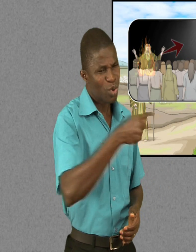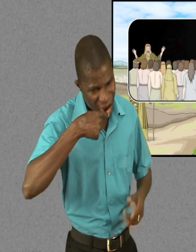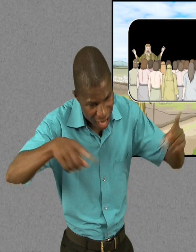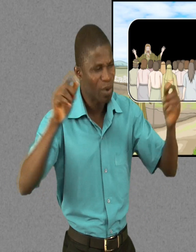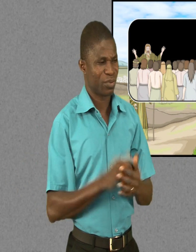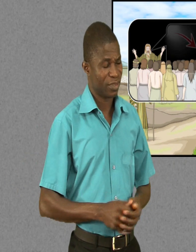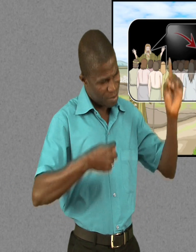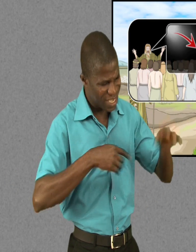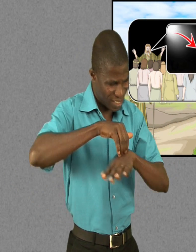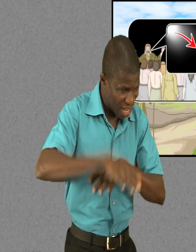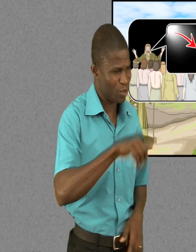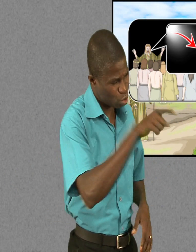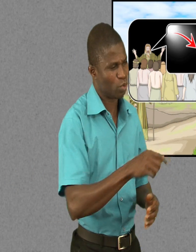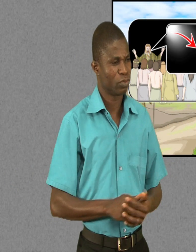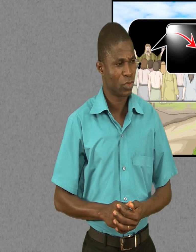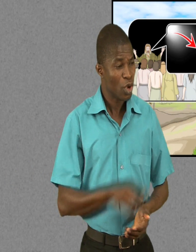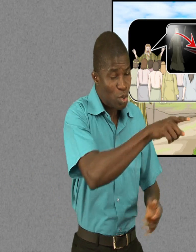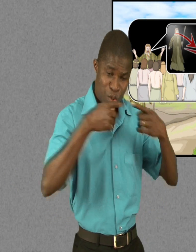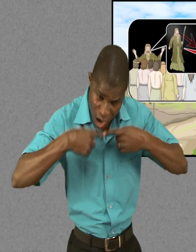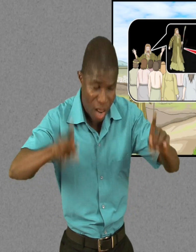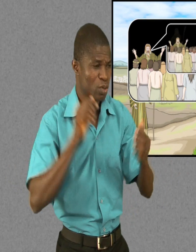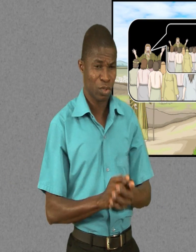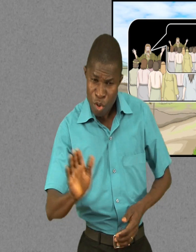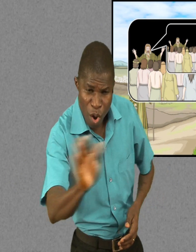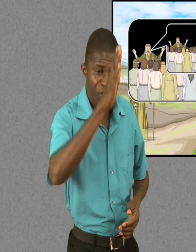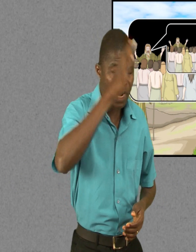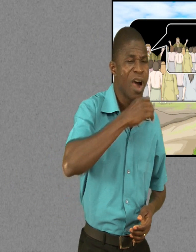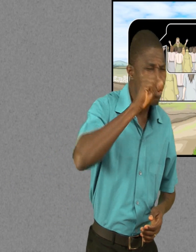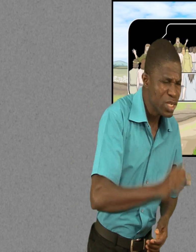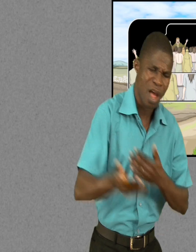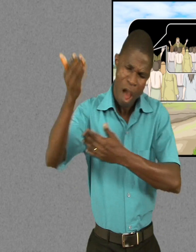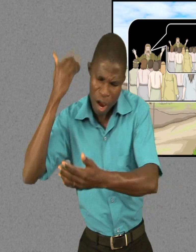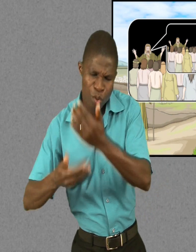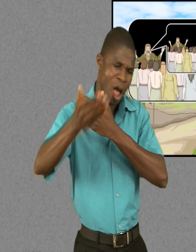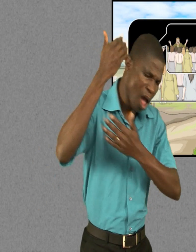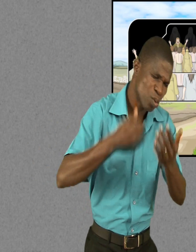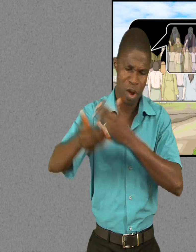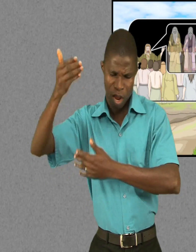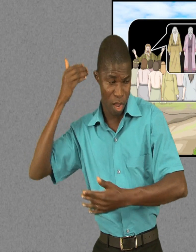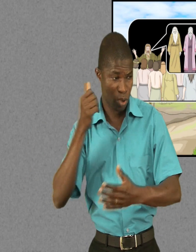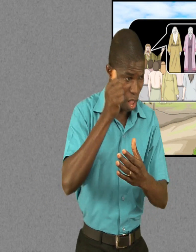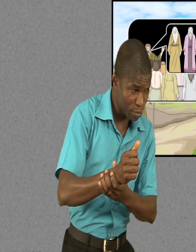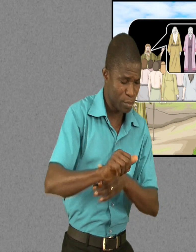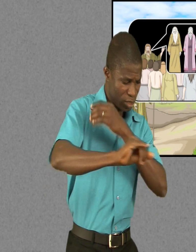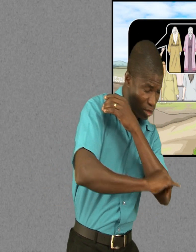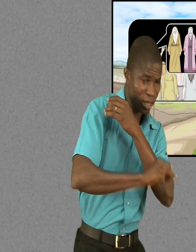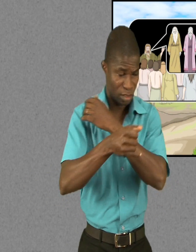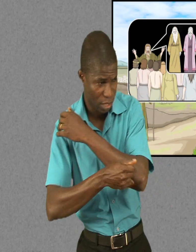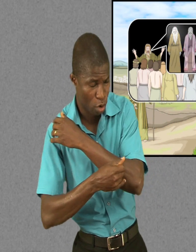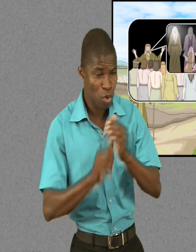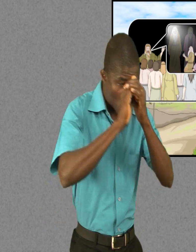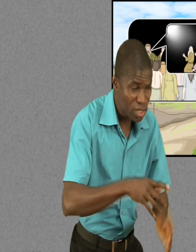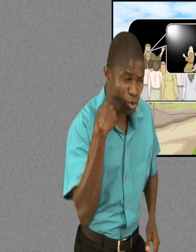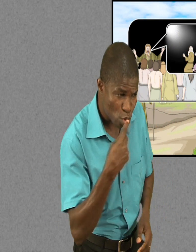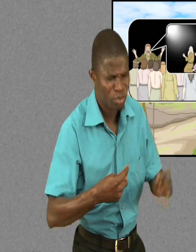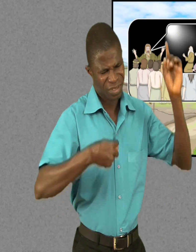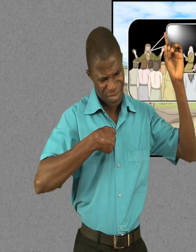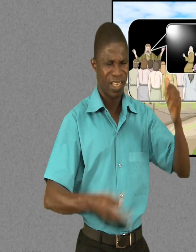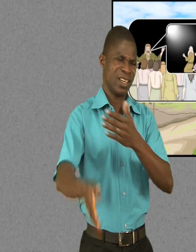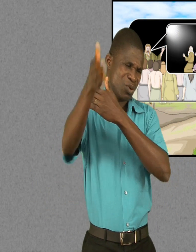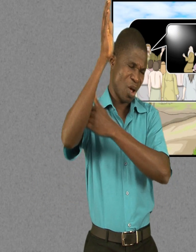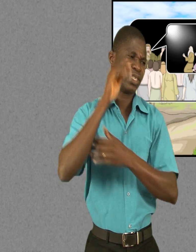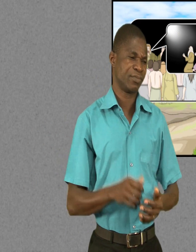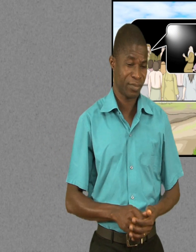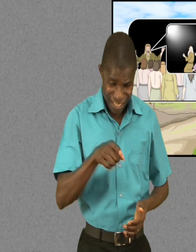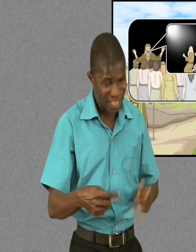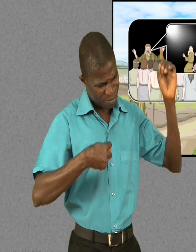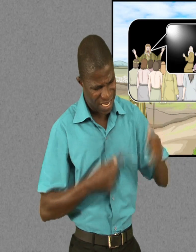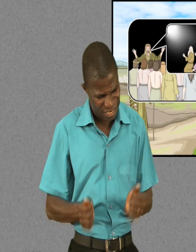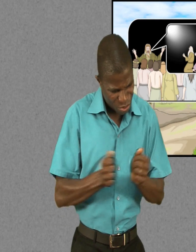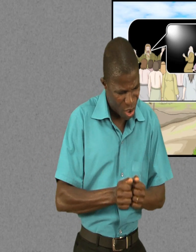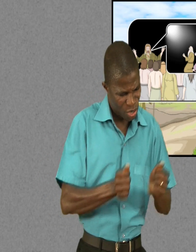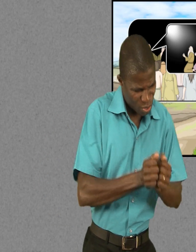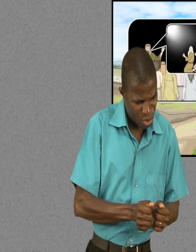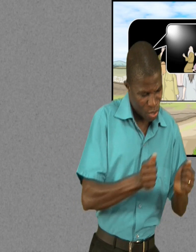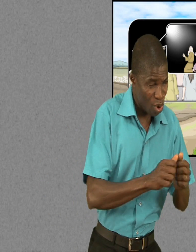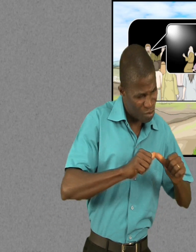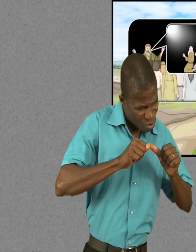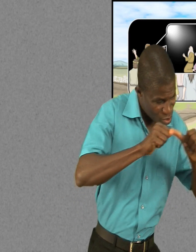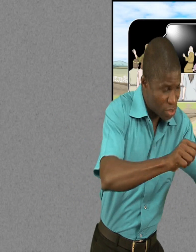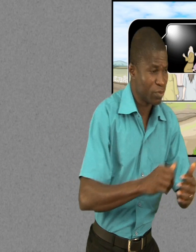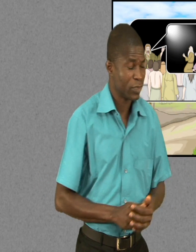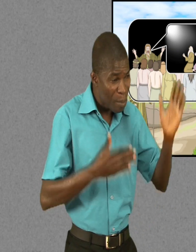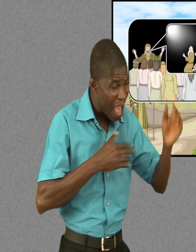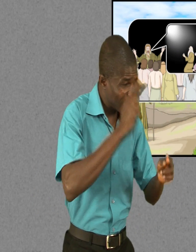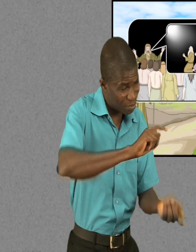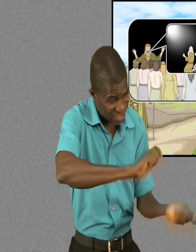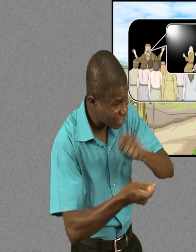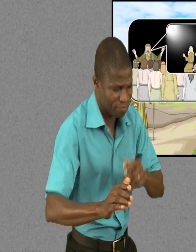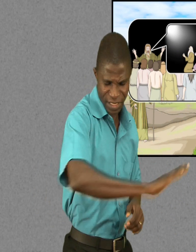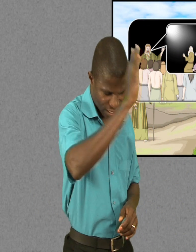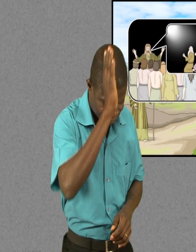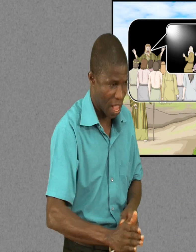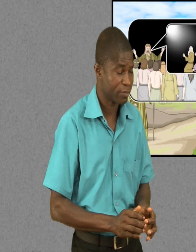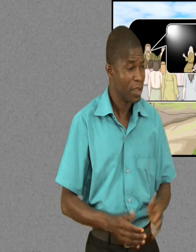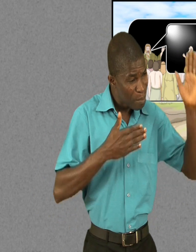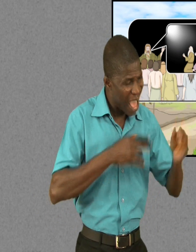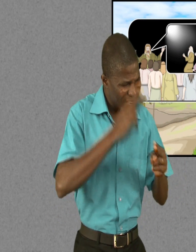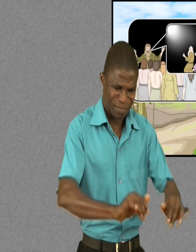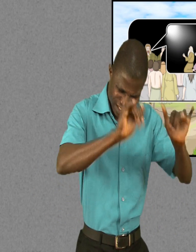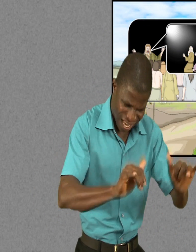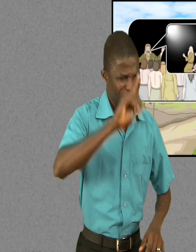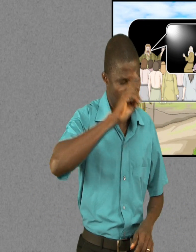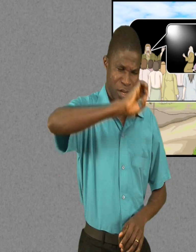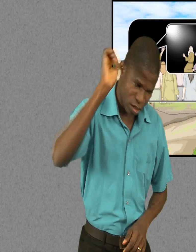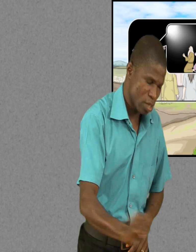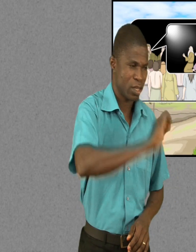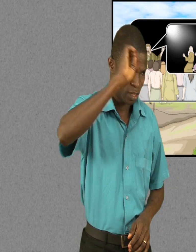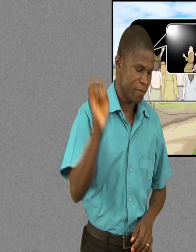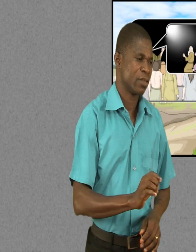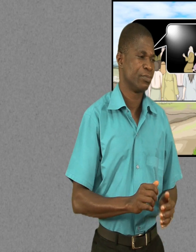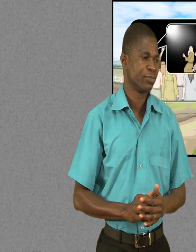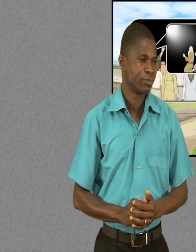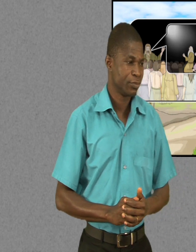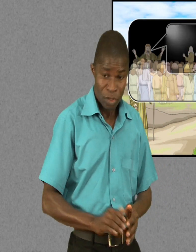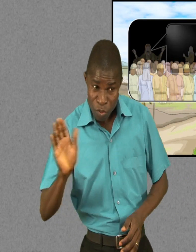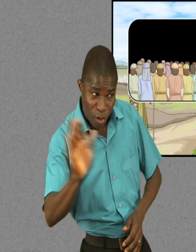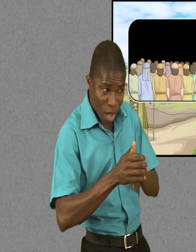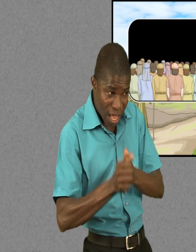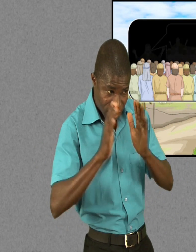This is what you are to say to the Israelites: ‘I AM has sent me to you.’” God also told Moses, “Say to the Israelites, ‘The LORD, the God of your fathers—the God of Abraham, the God of Isaac, and the God of Jacob—has sent me to you.’